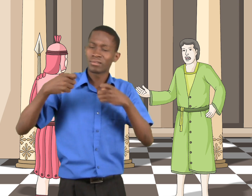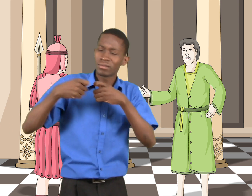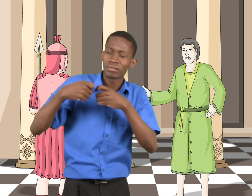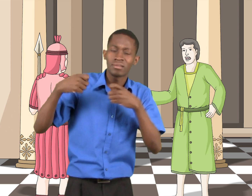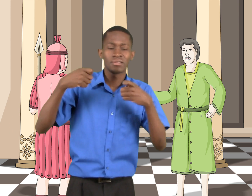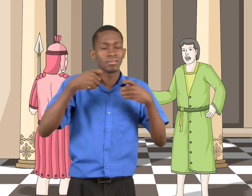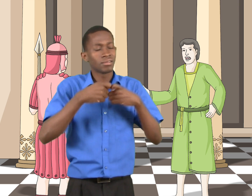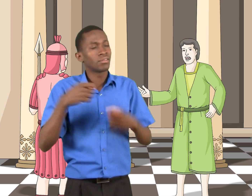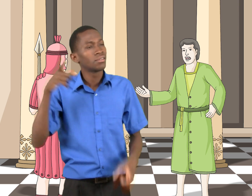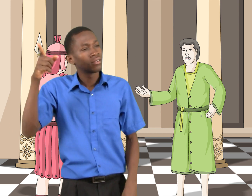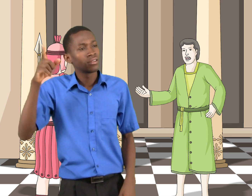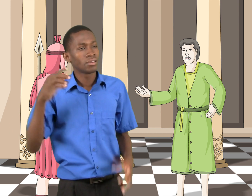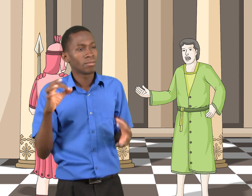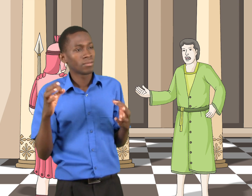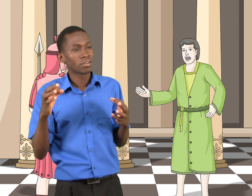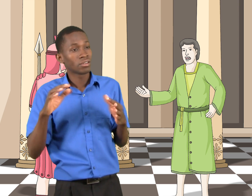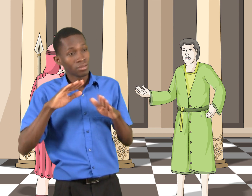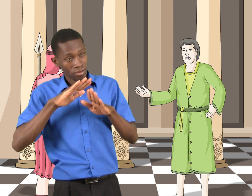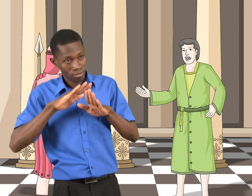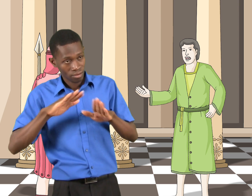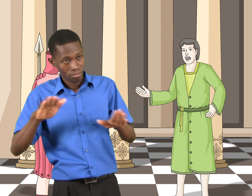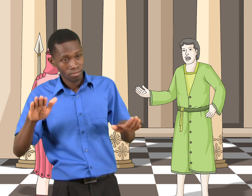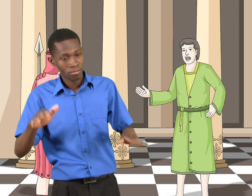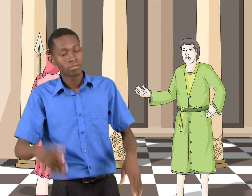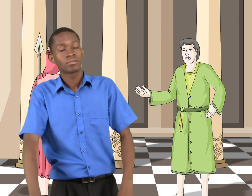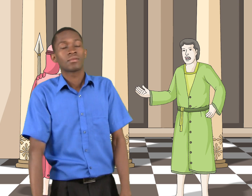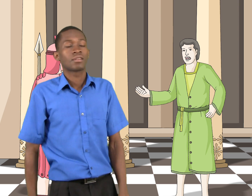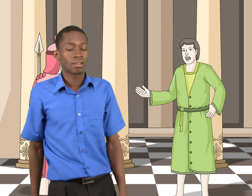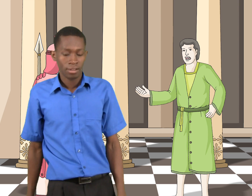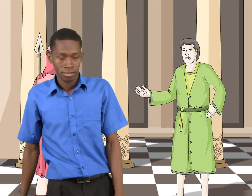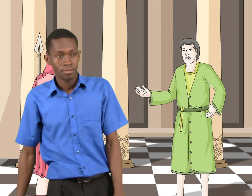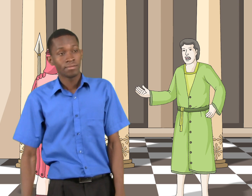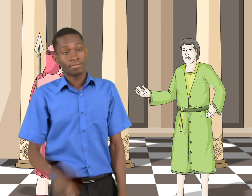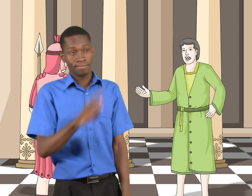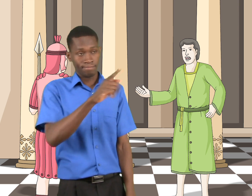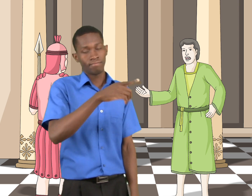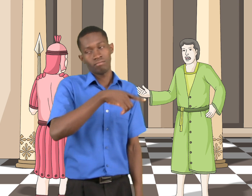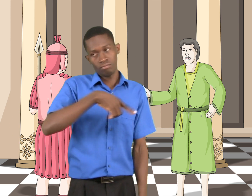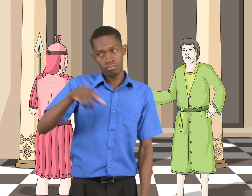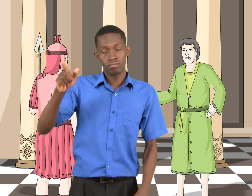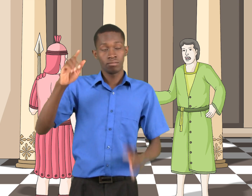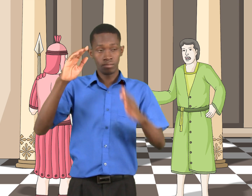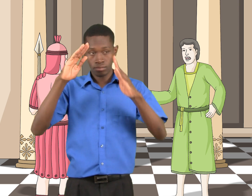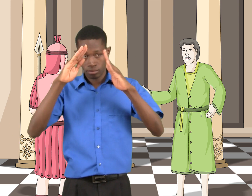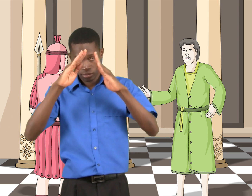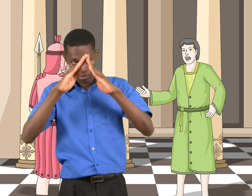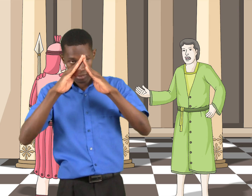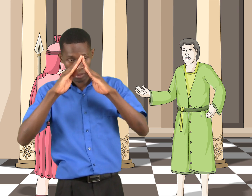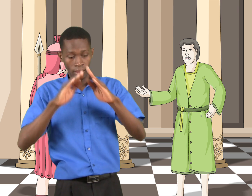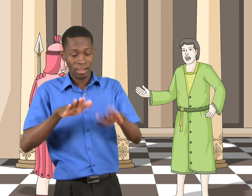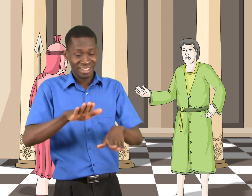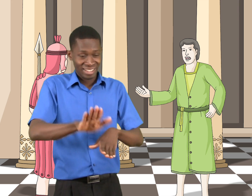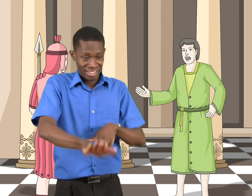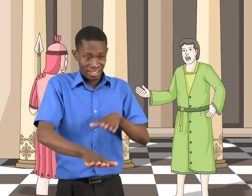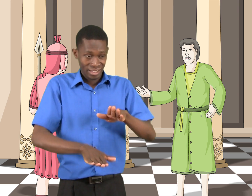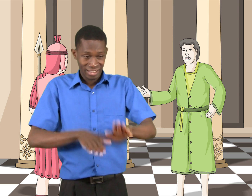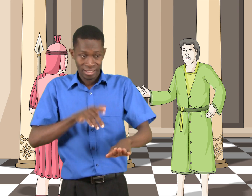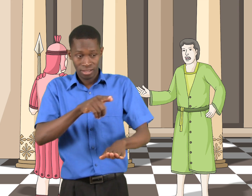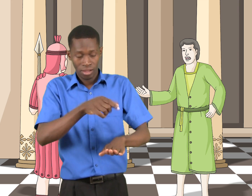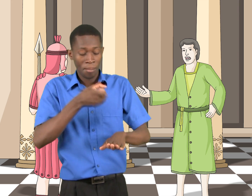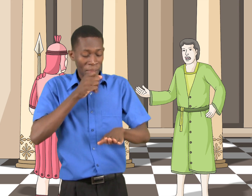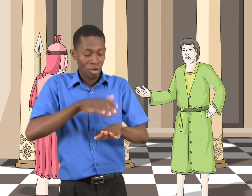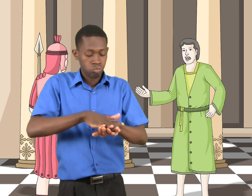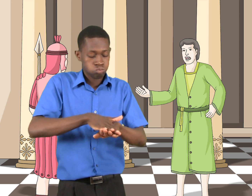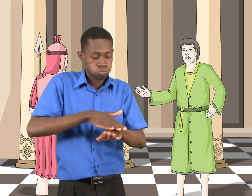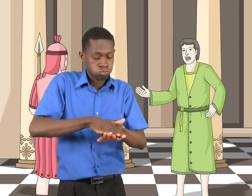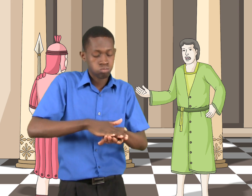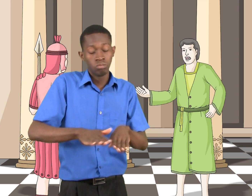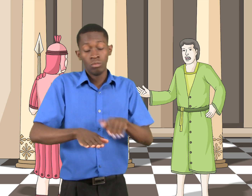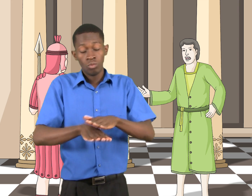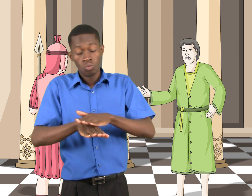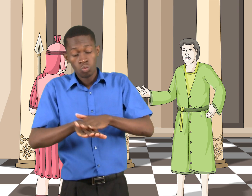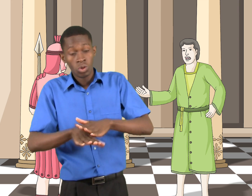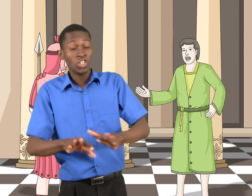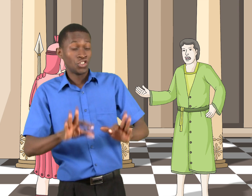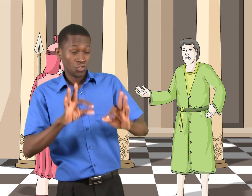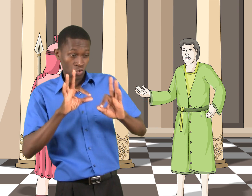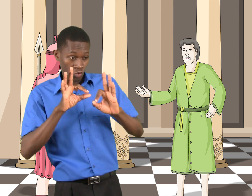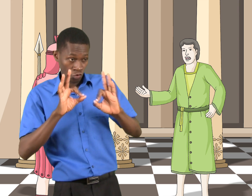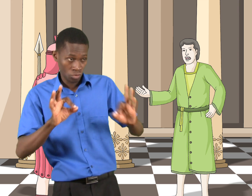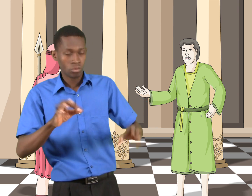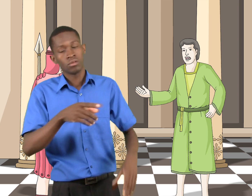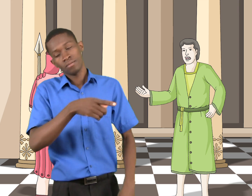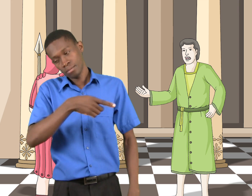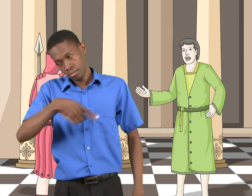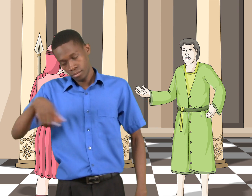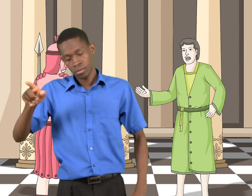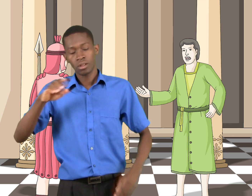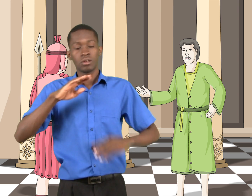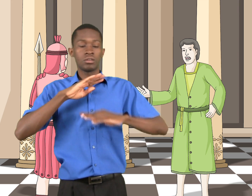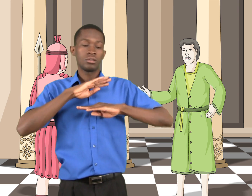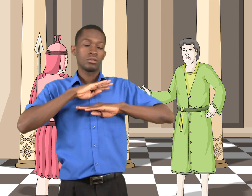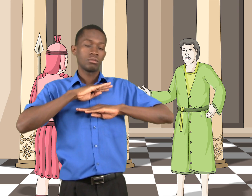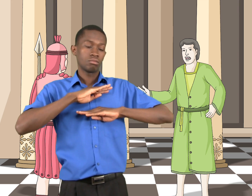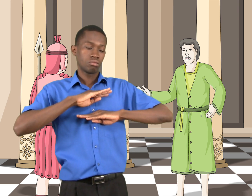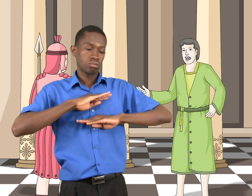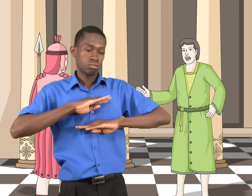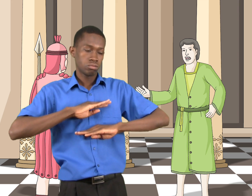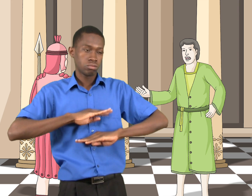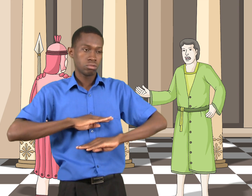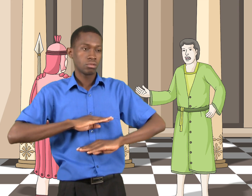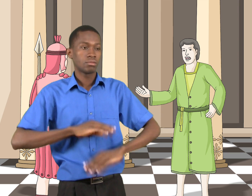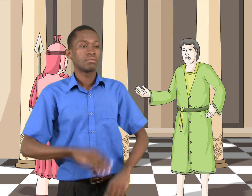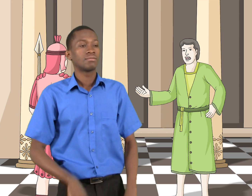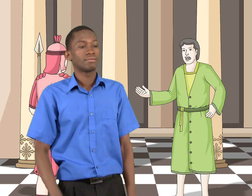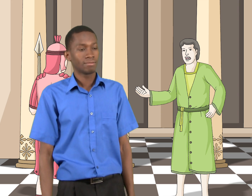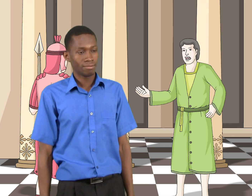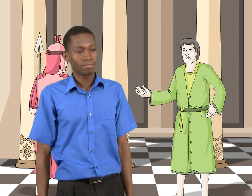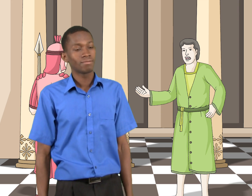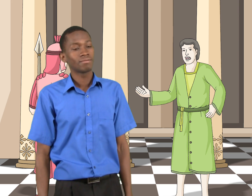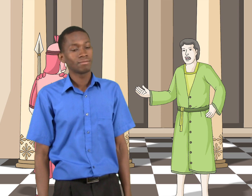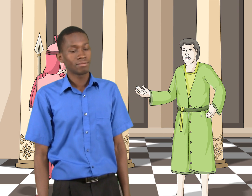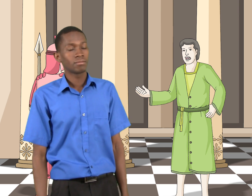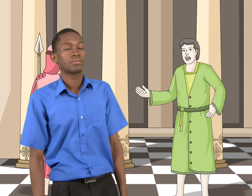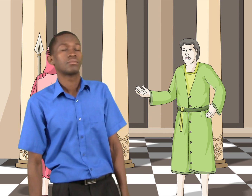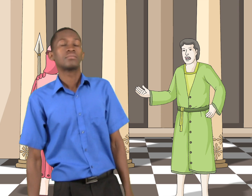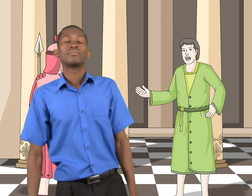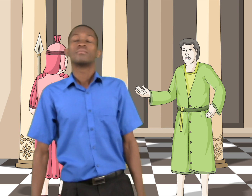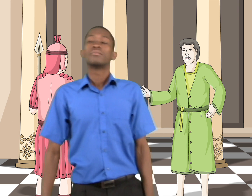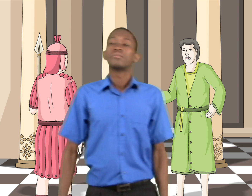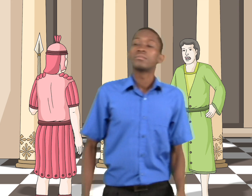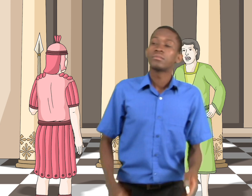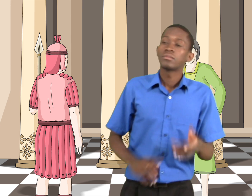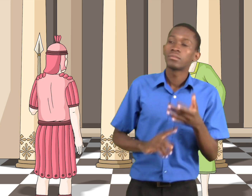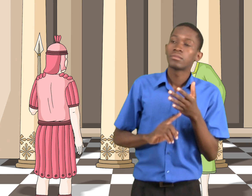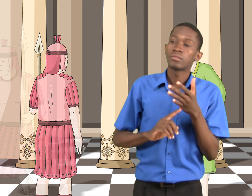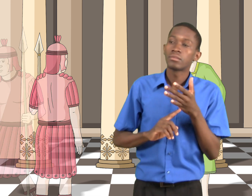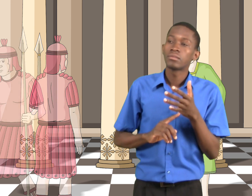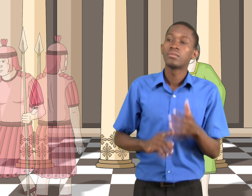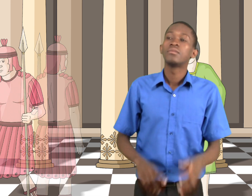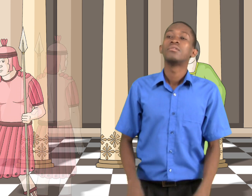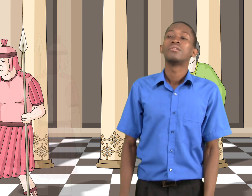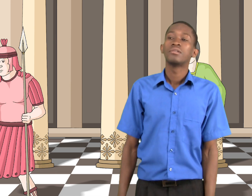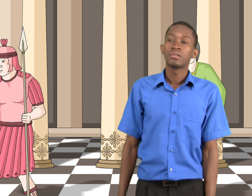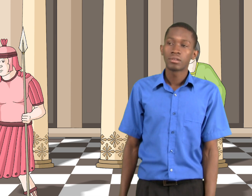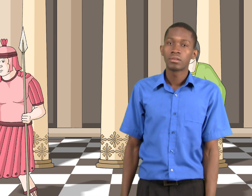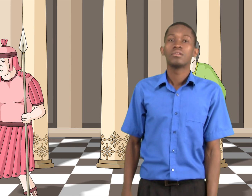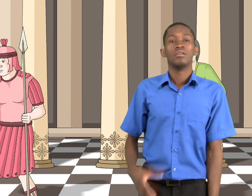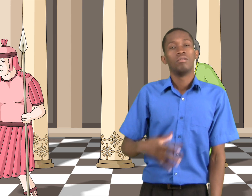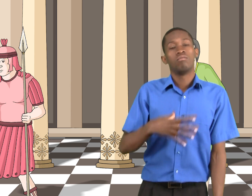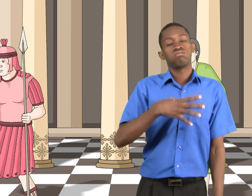Then he said to Uriah, “Go down to your house and wash your feet.”